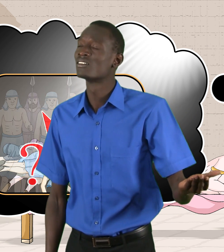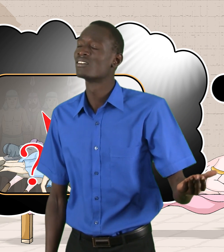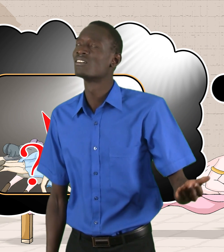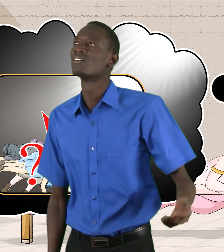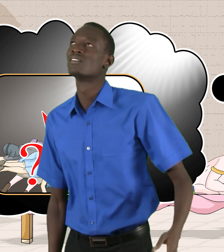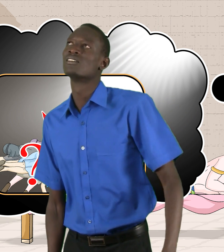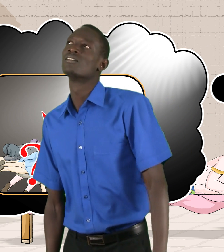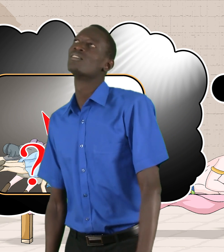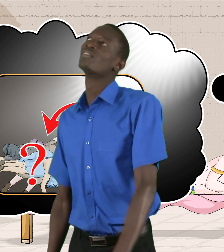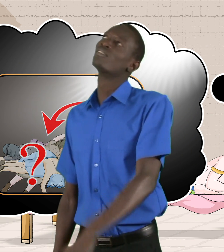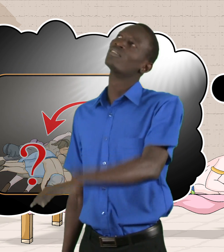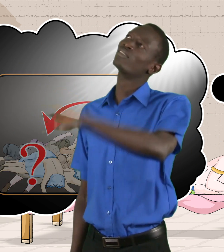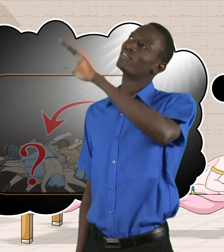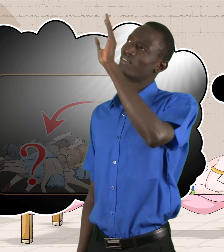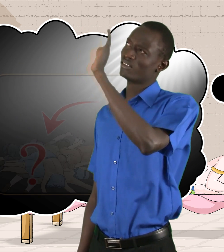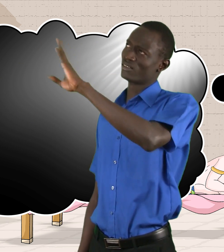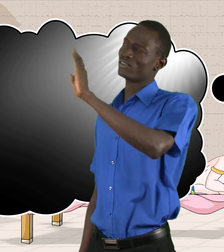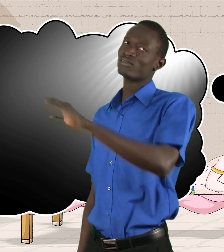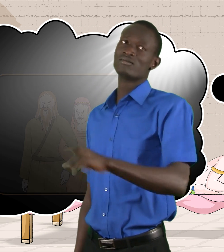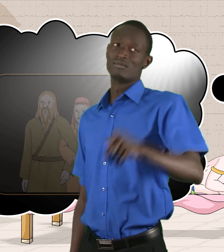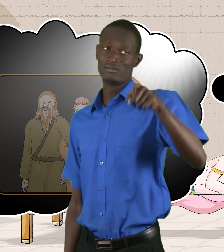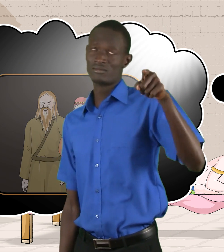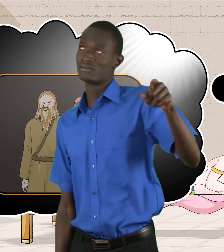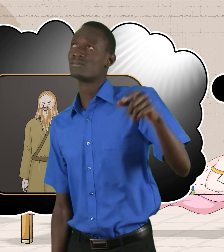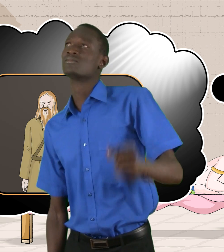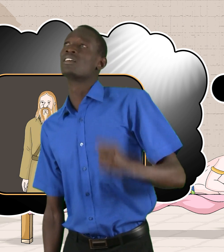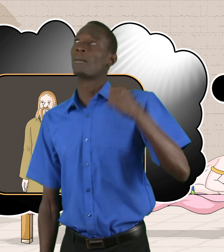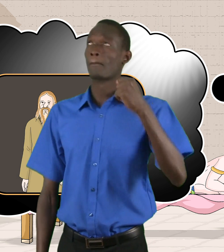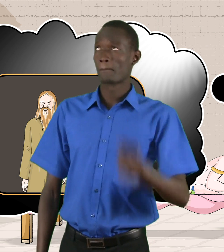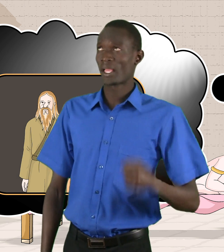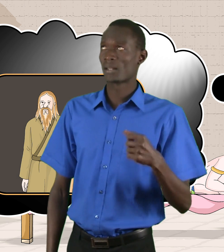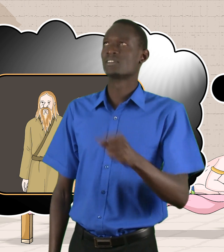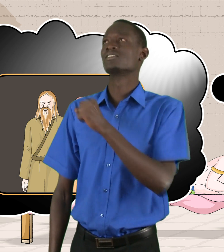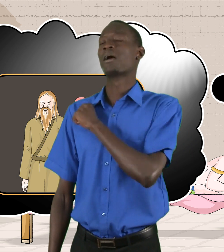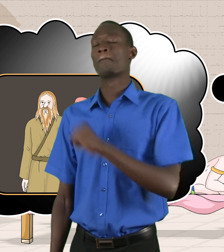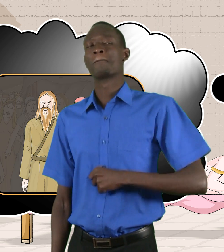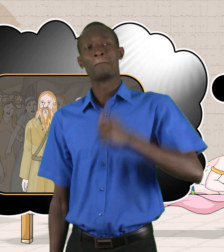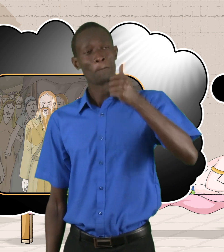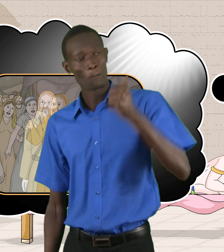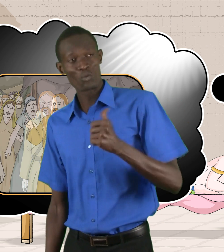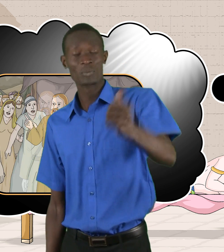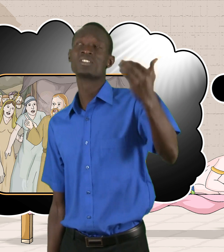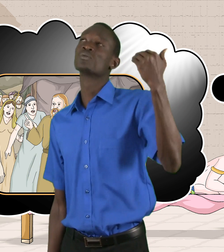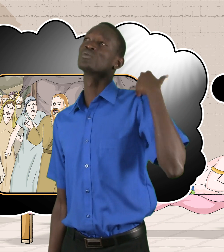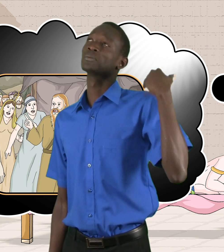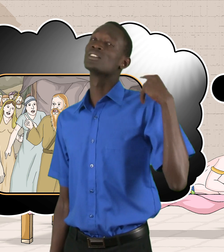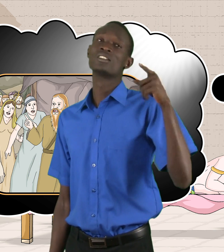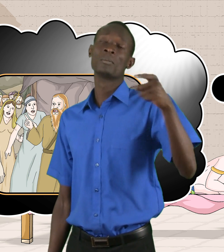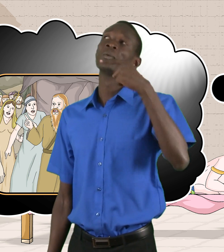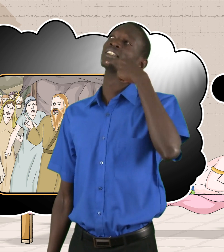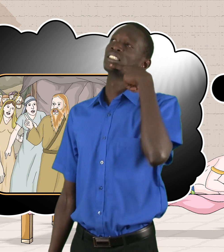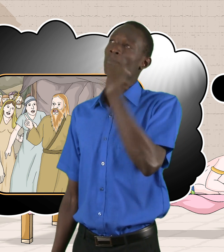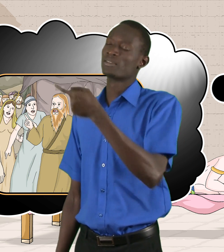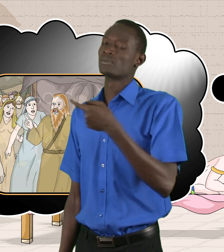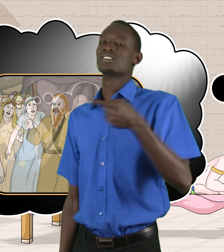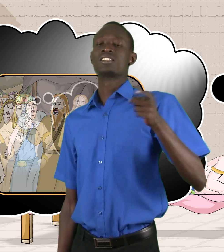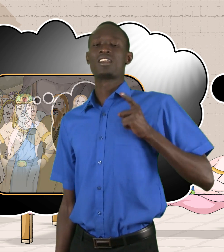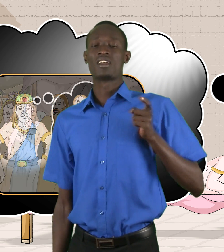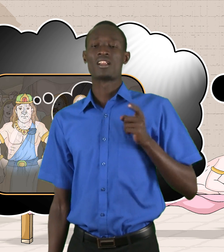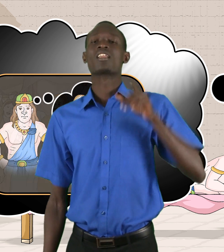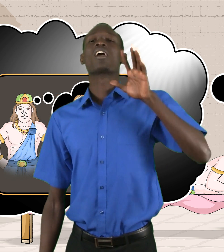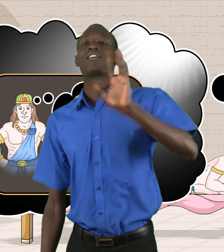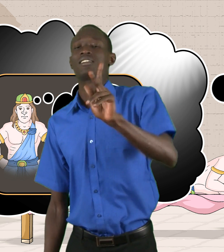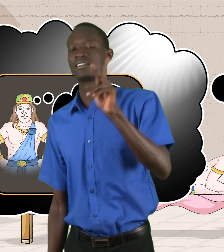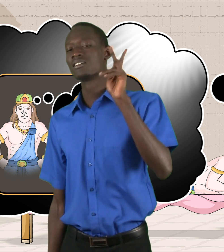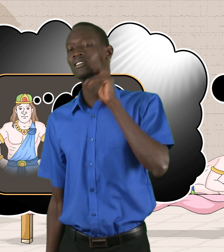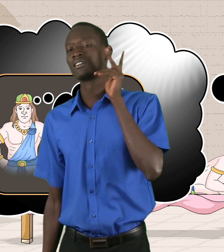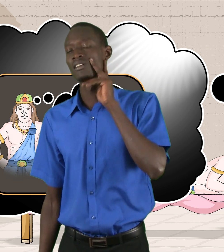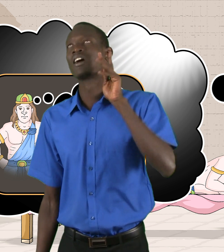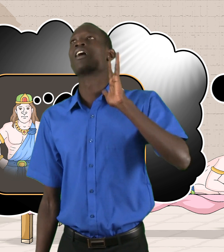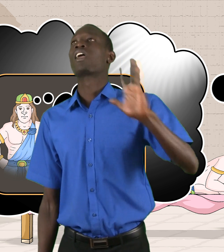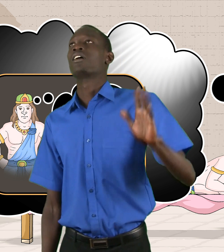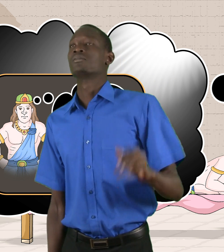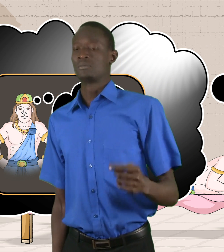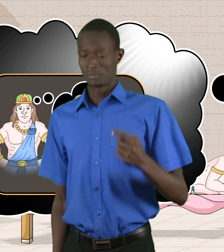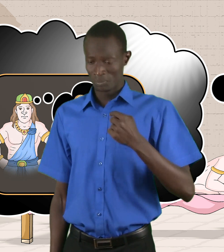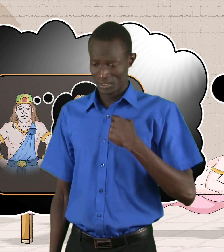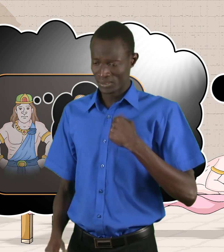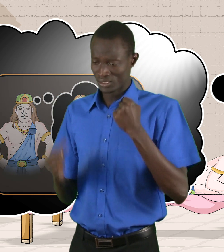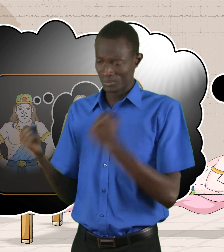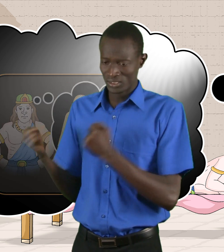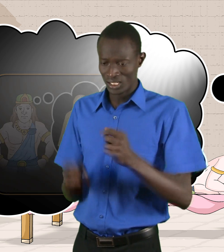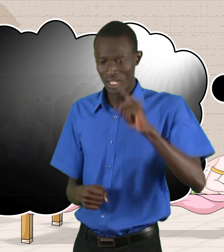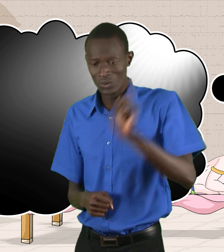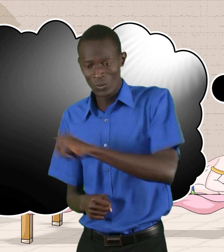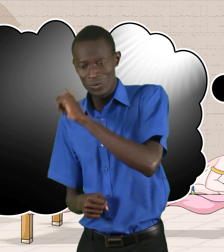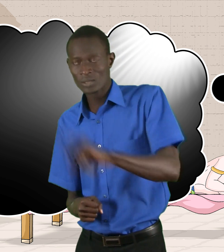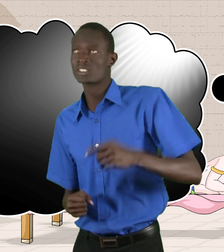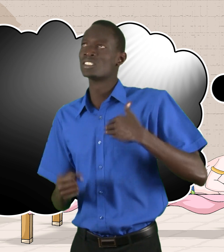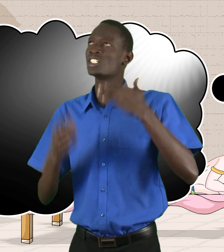Didn’t Abraham tell me, ‘She is my sister’? And she herself said, ‘He is my brother.’ I have done this in the integrity of my heart and the innocence of my hands.”